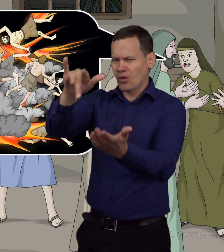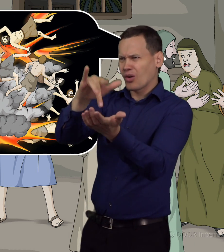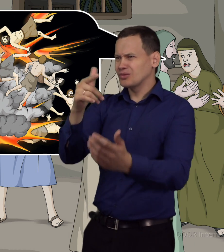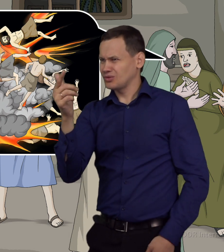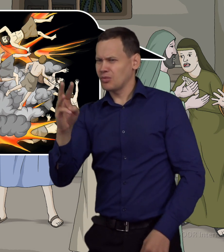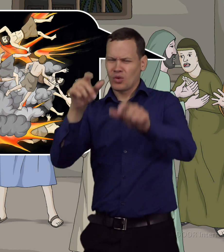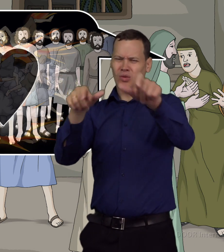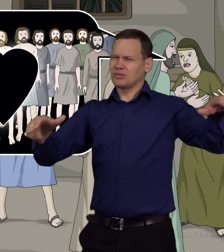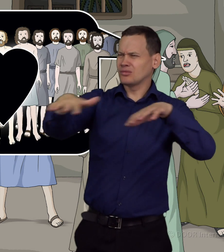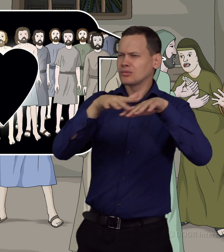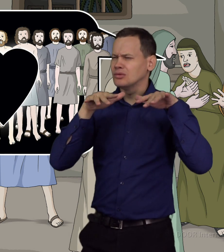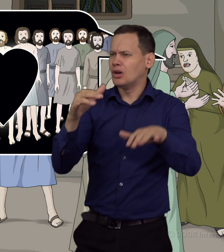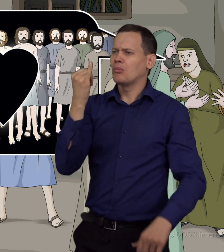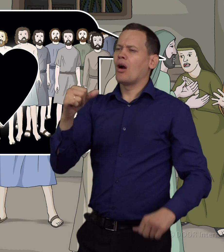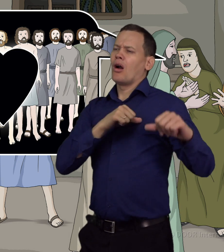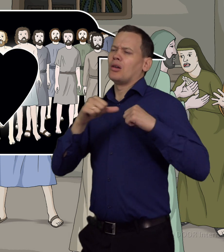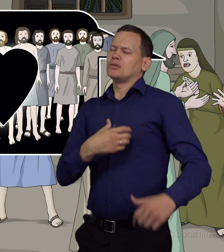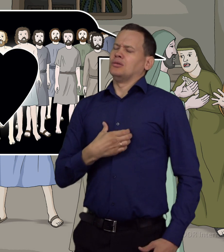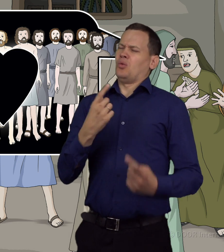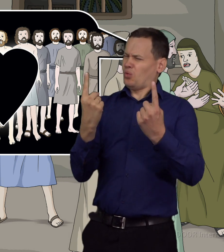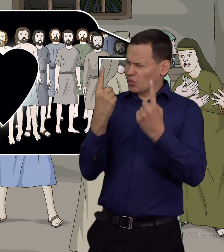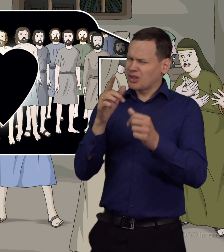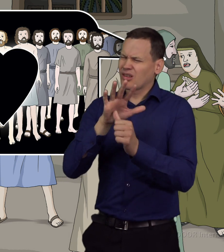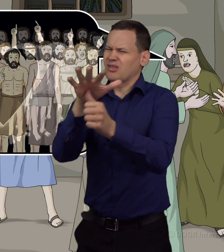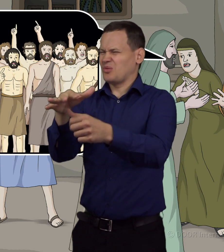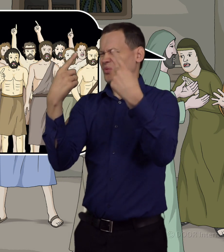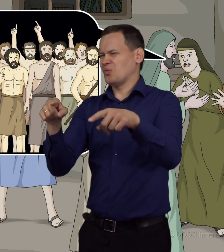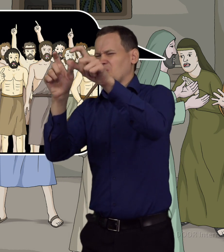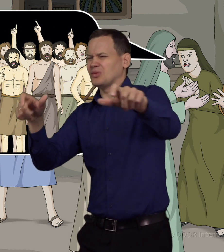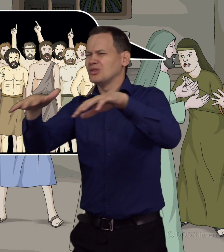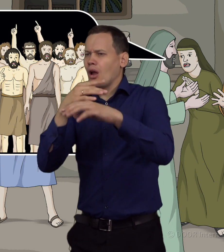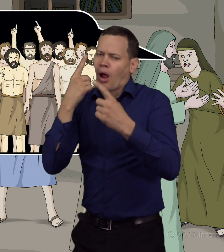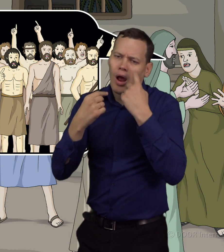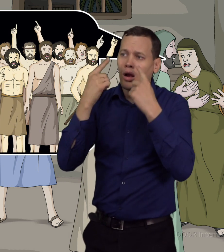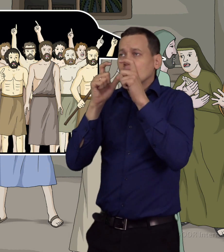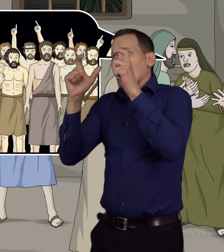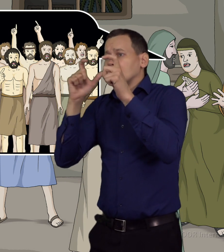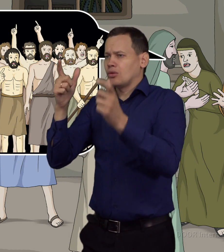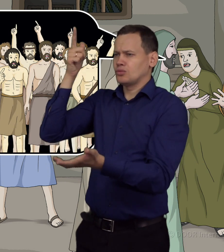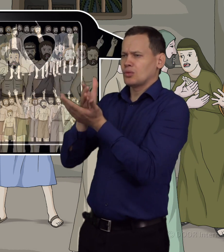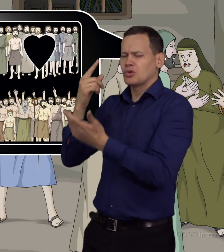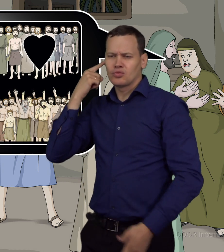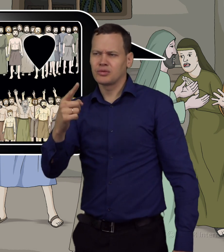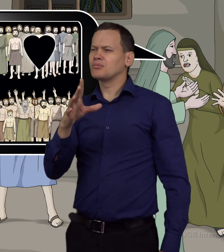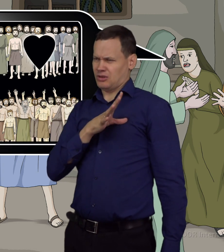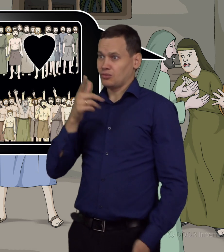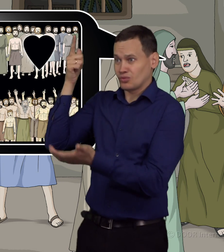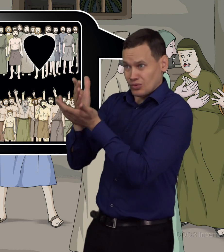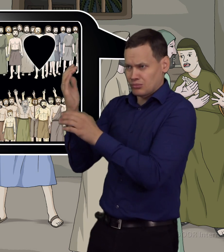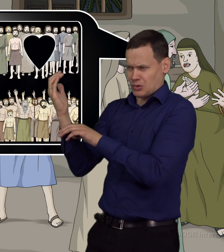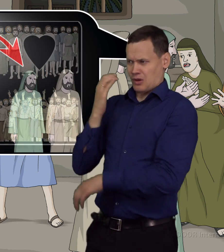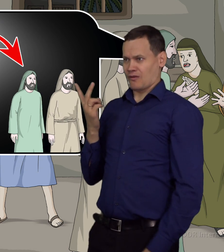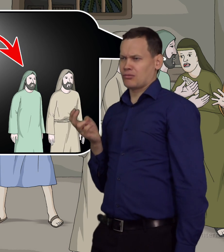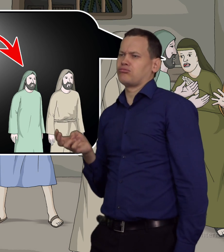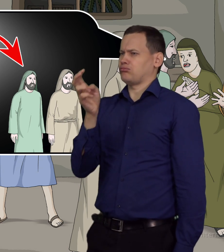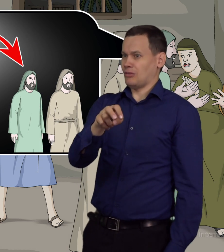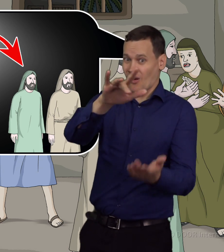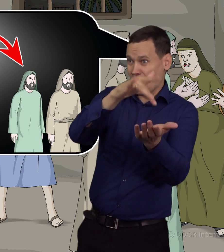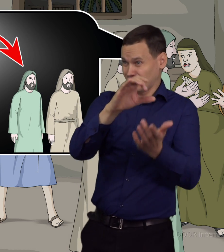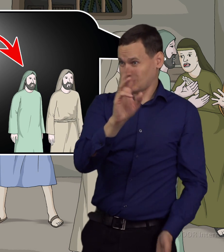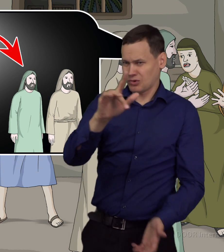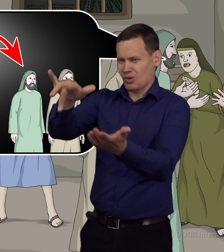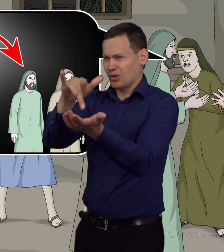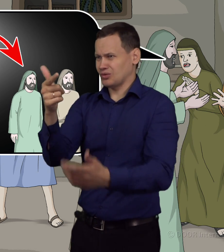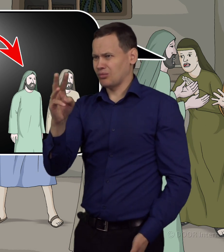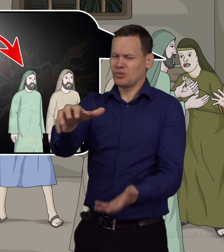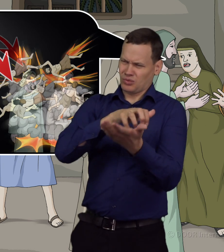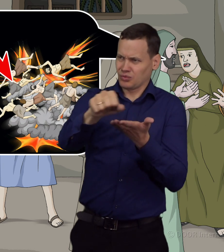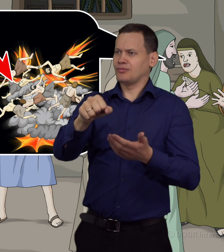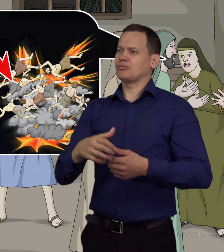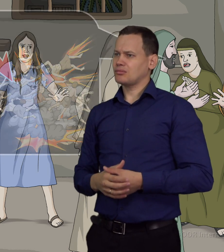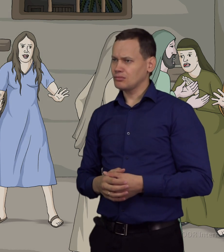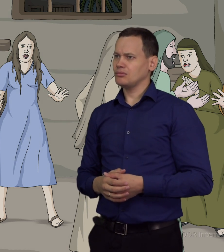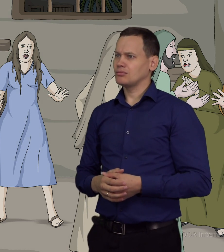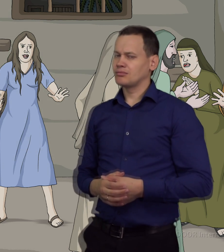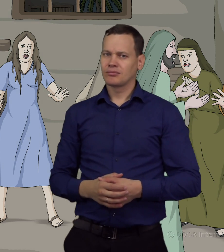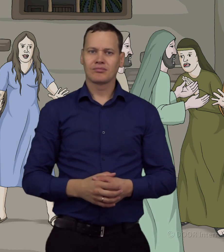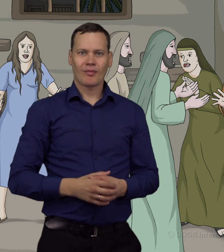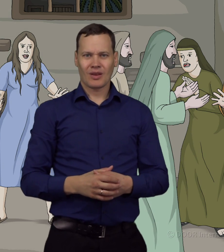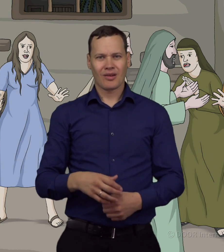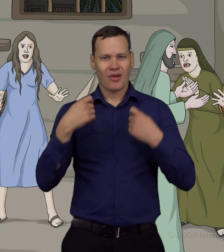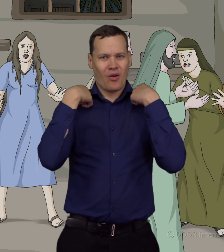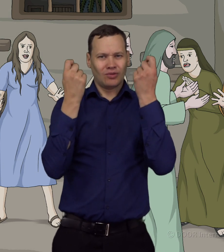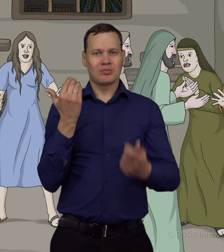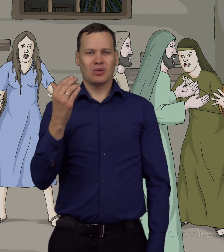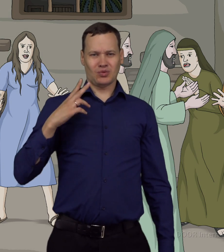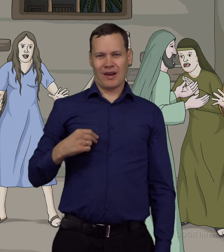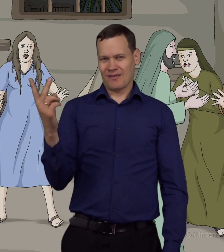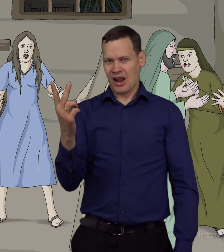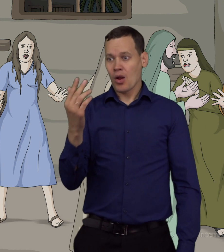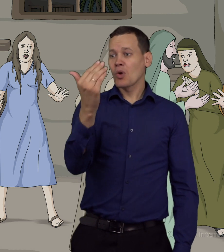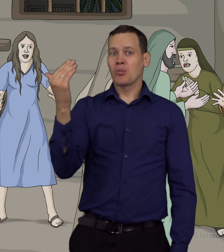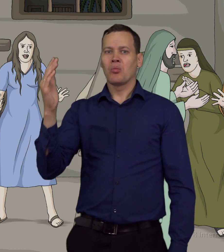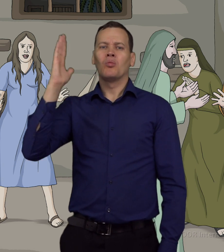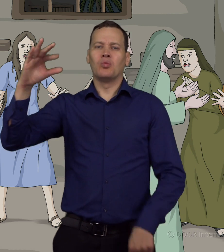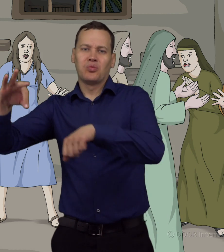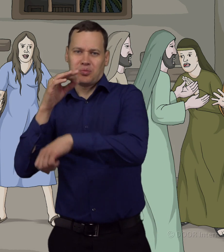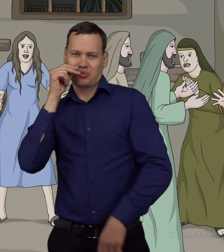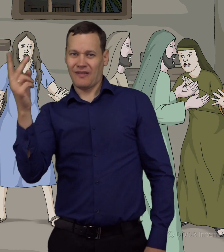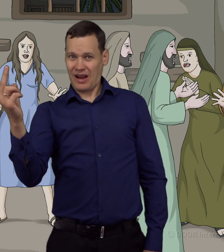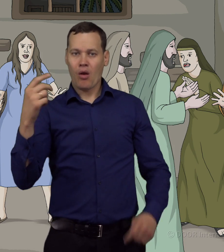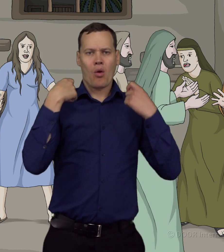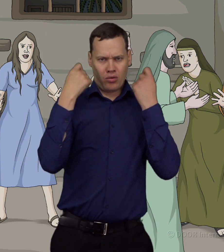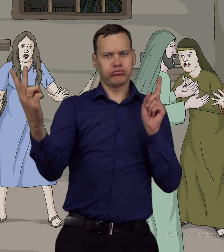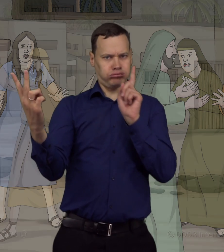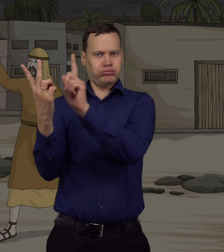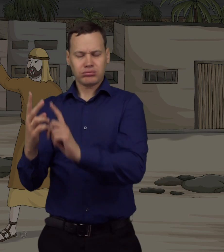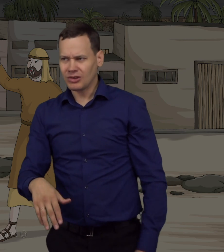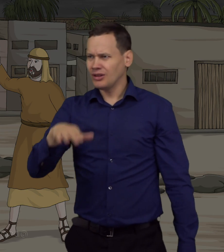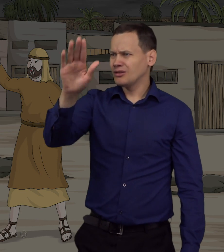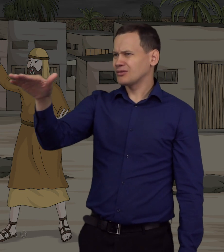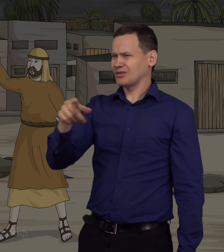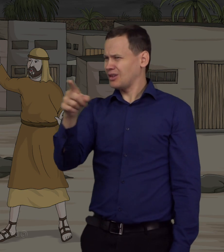For the outcry to the LORD against its people is so great that He has sent us to destroy it.”